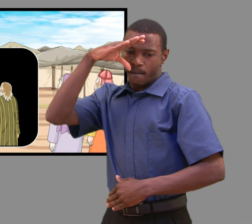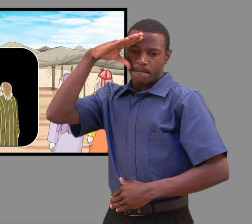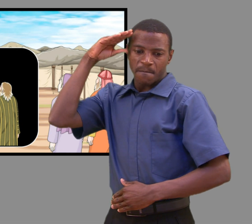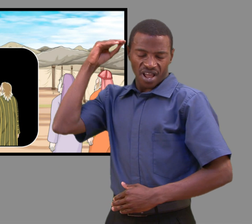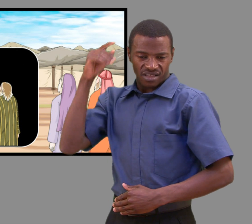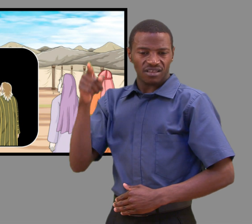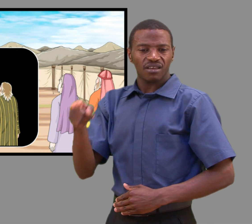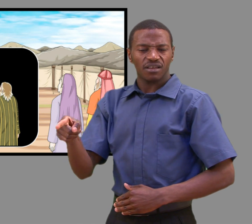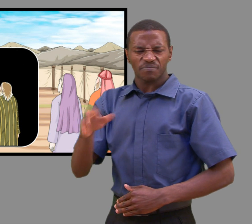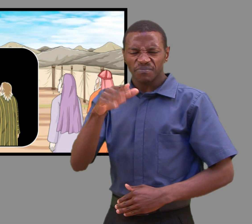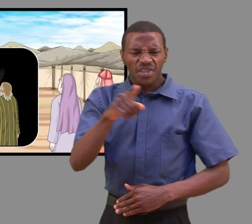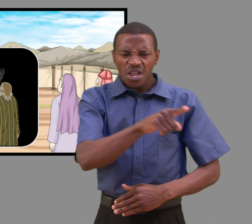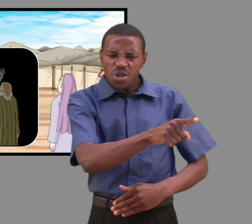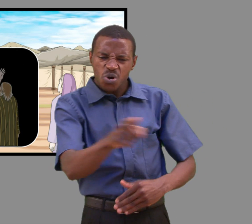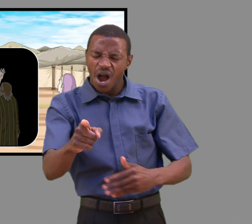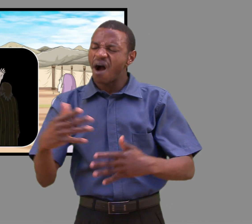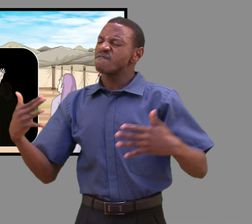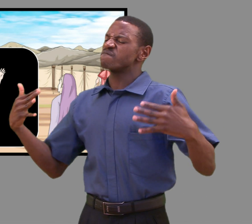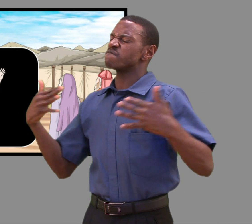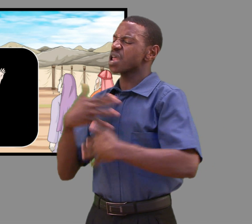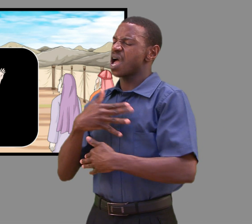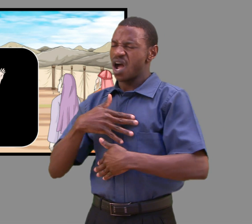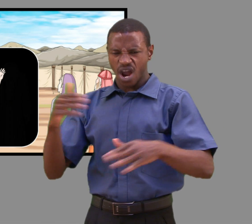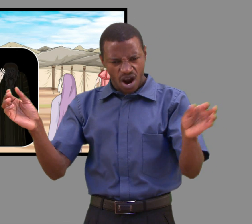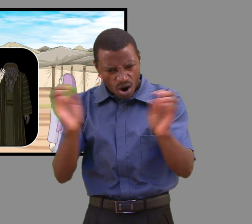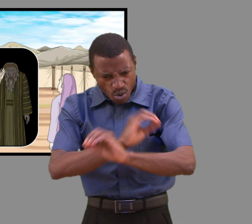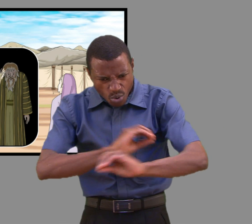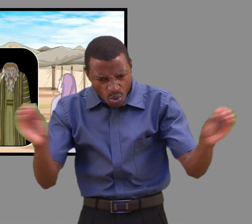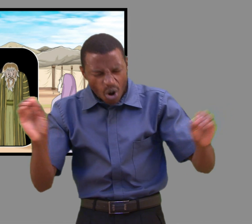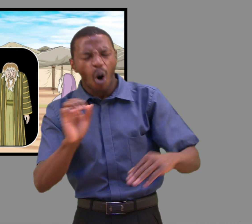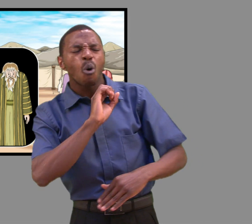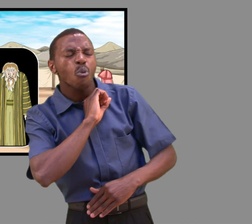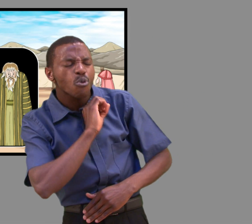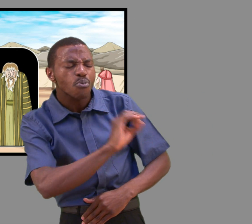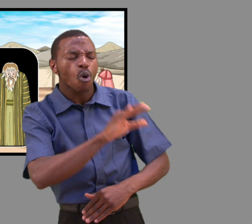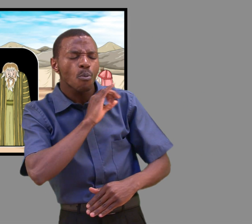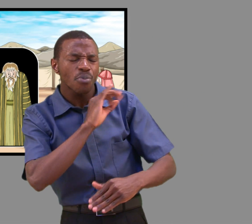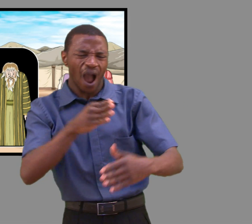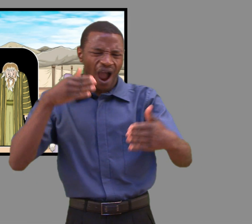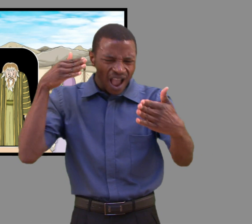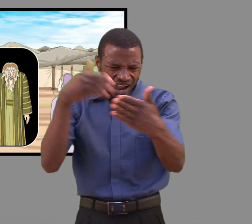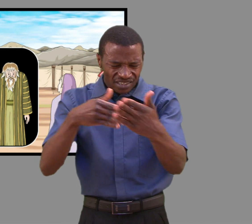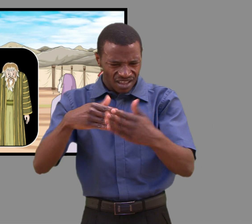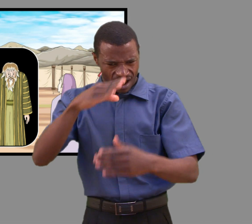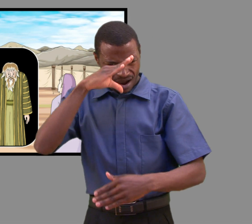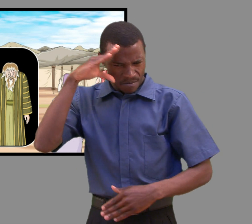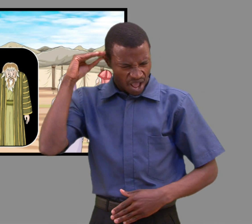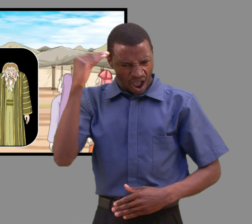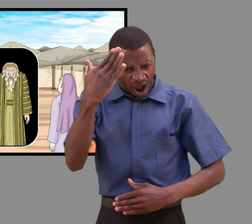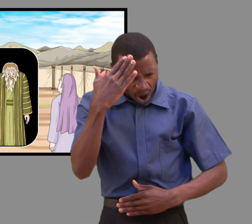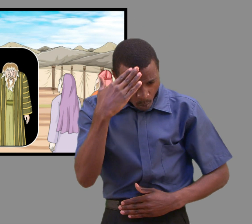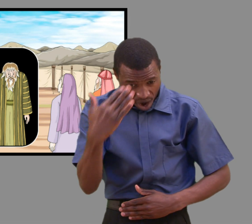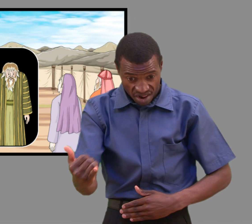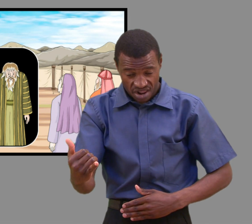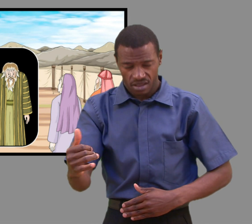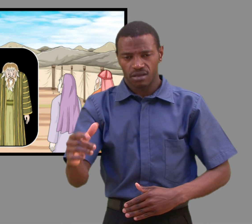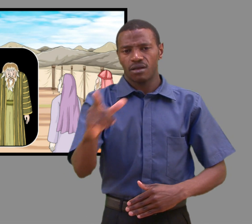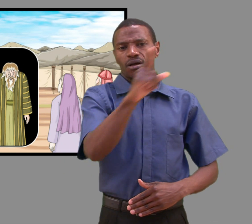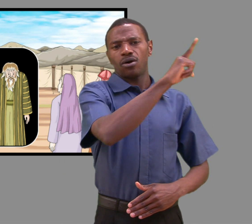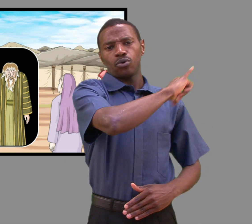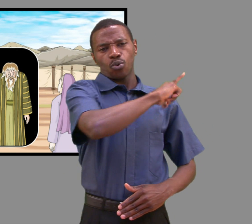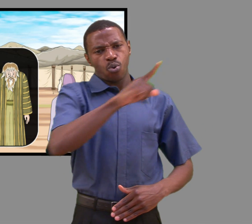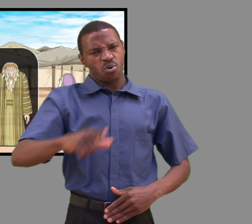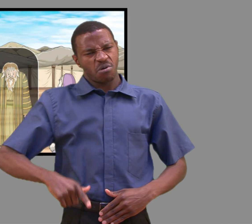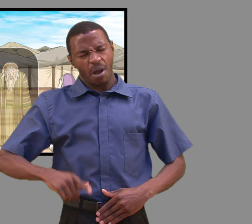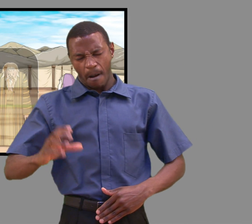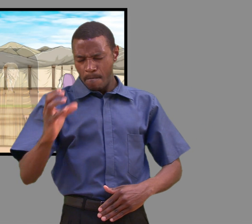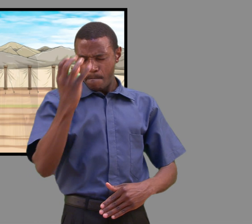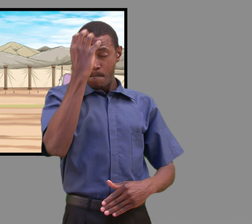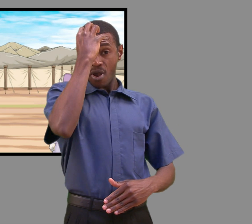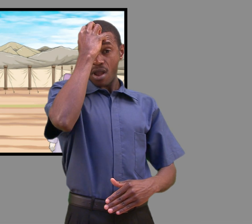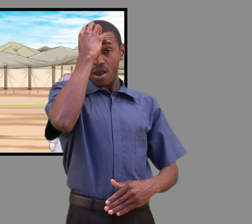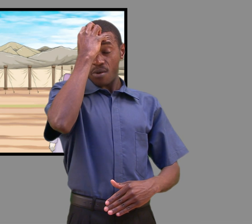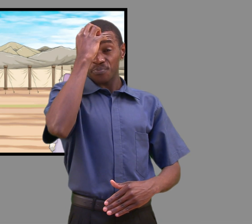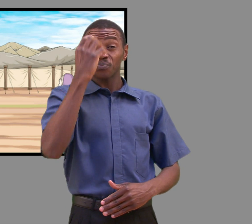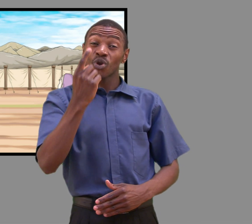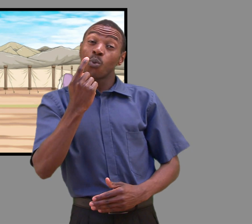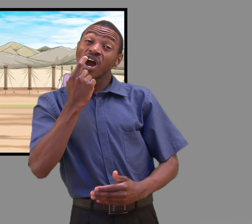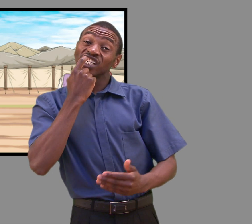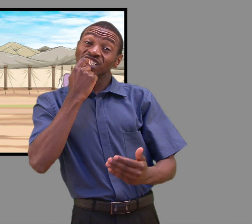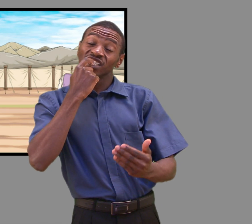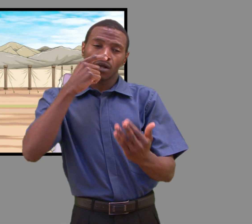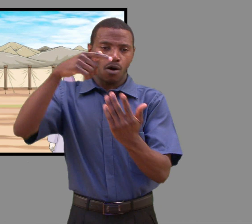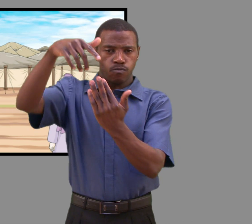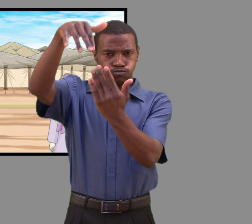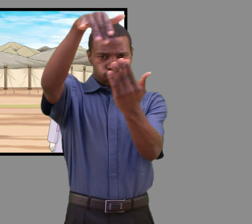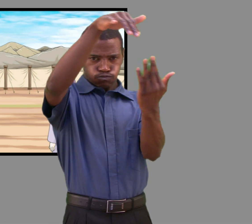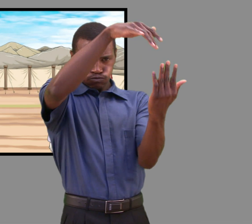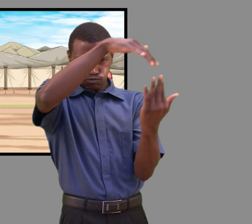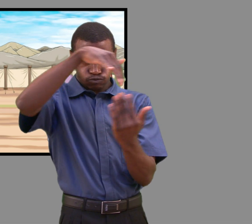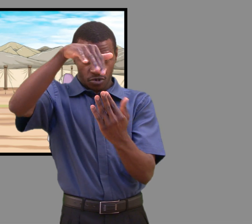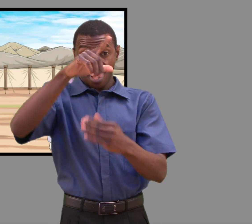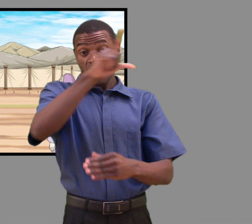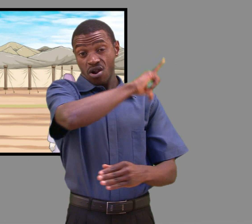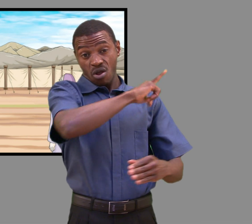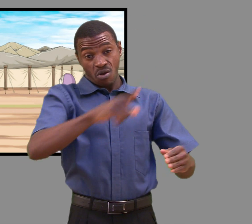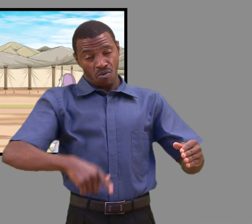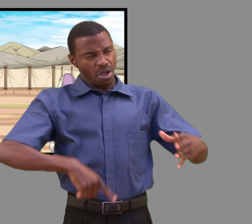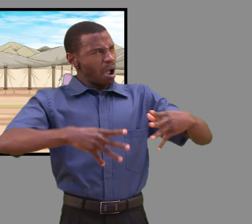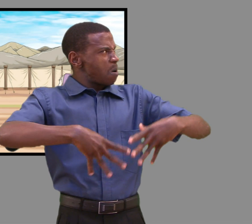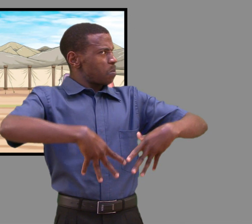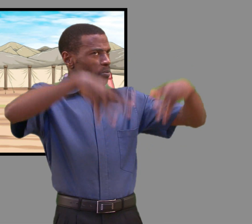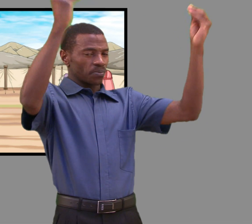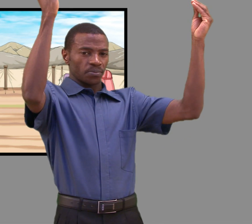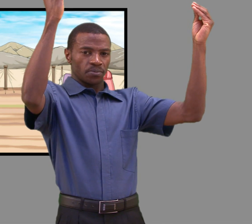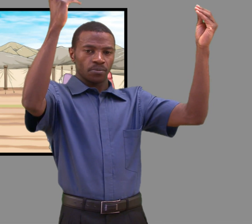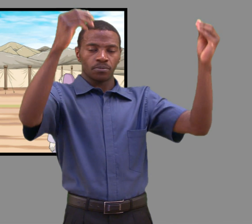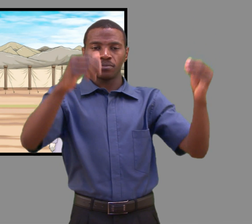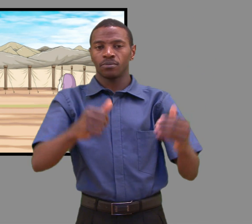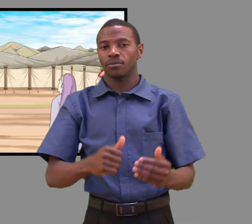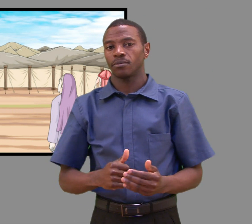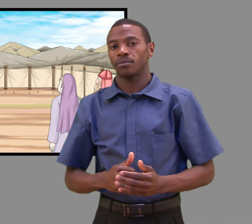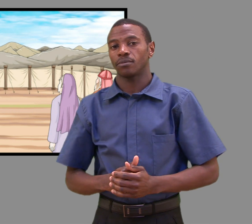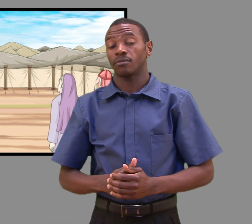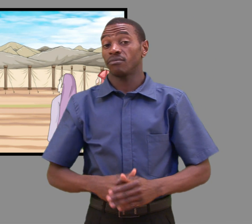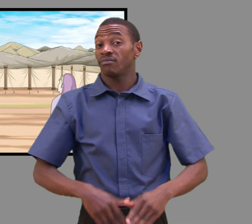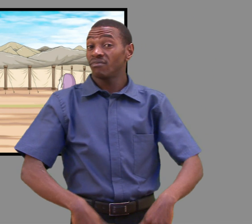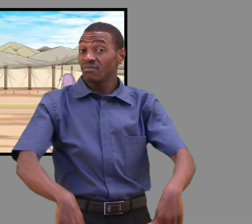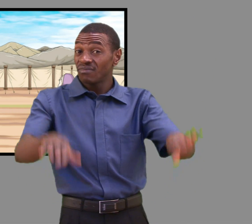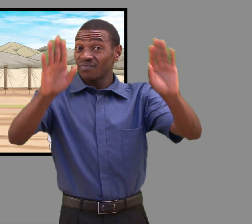Why then were you unafraid to speak against My servant Moses?” So the anger of the LORD burned against them, and He departed.